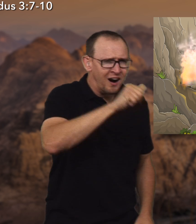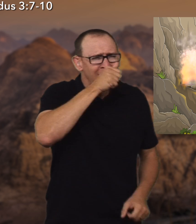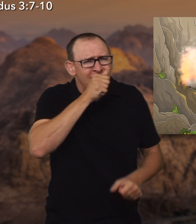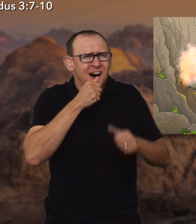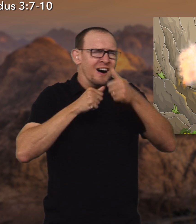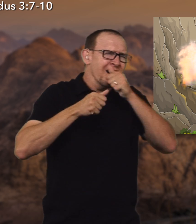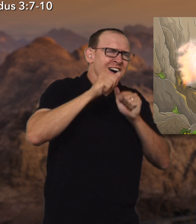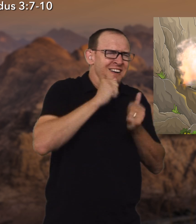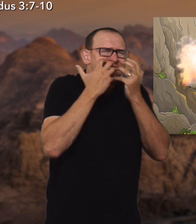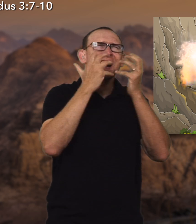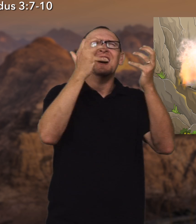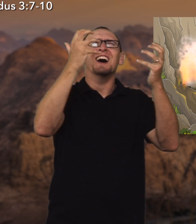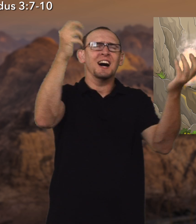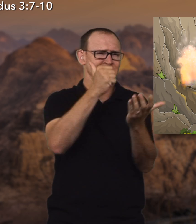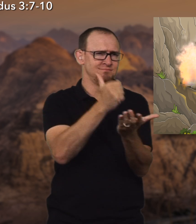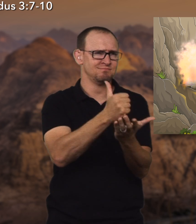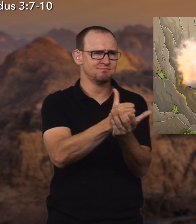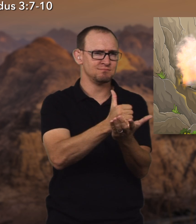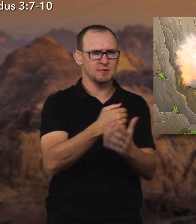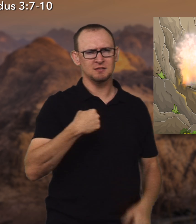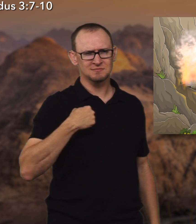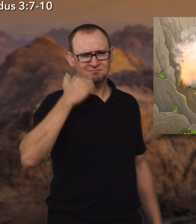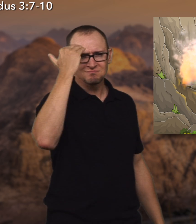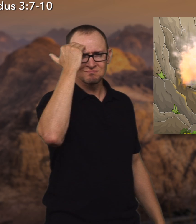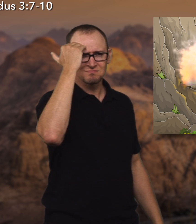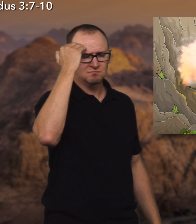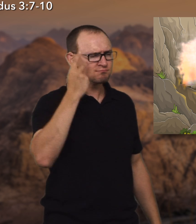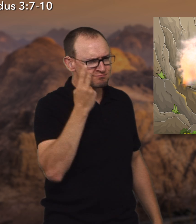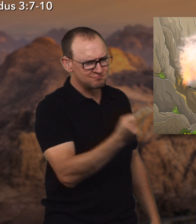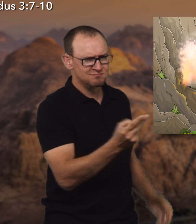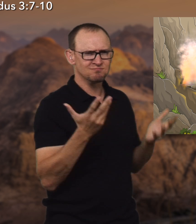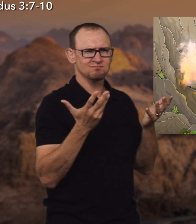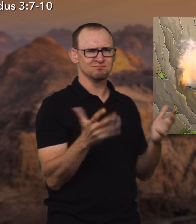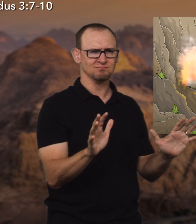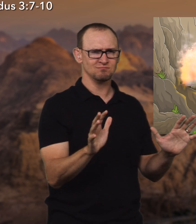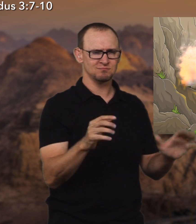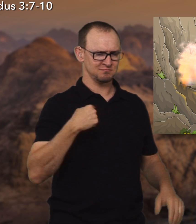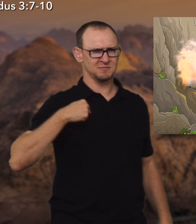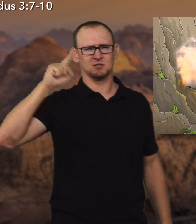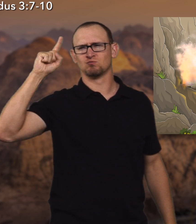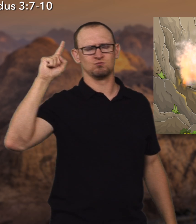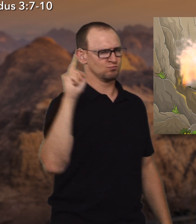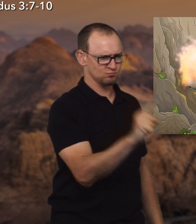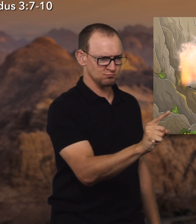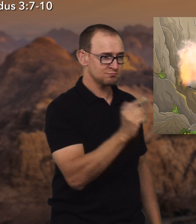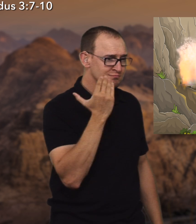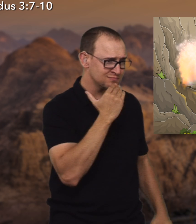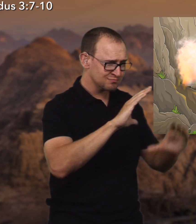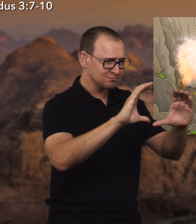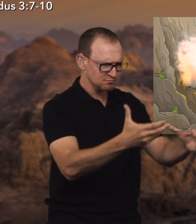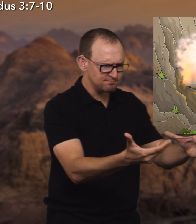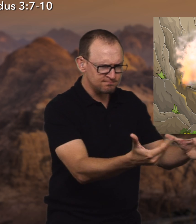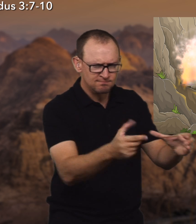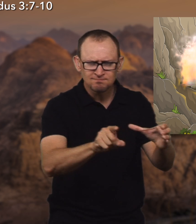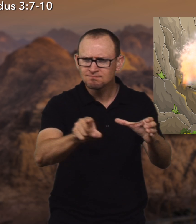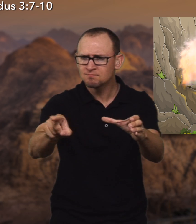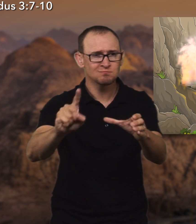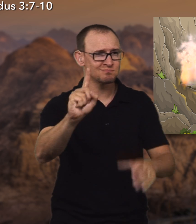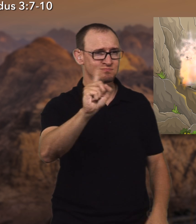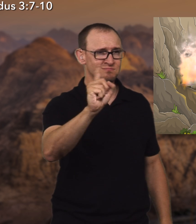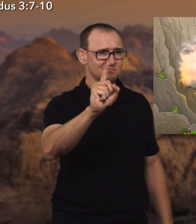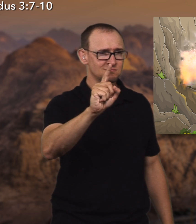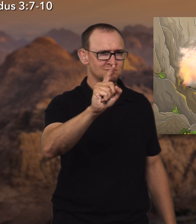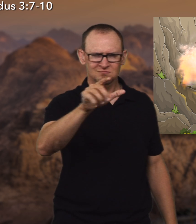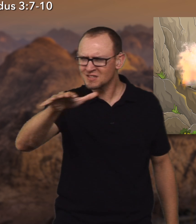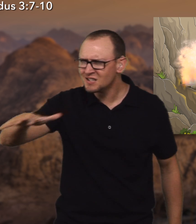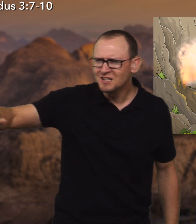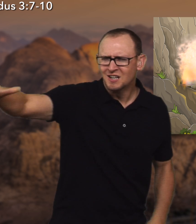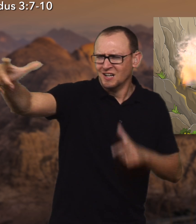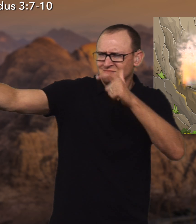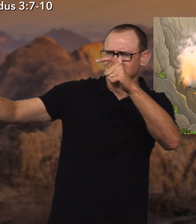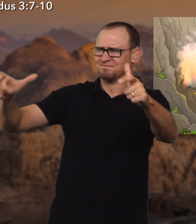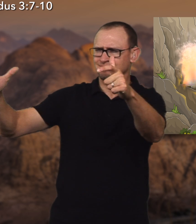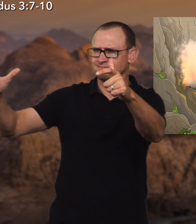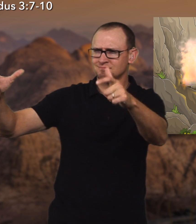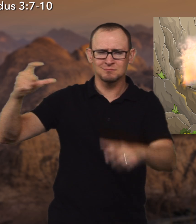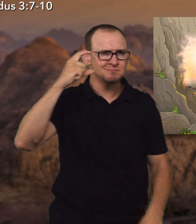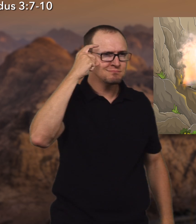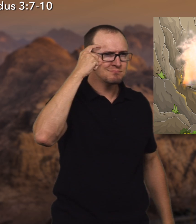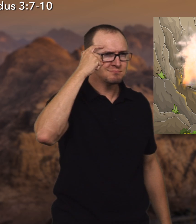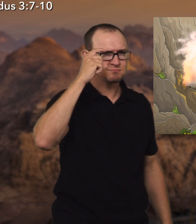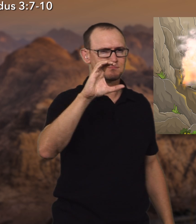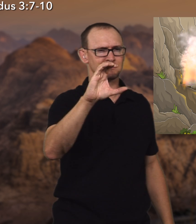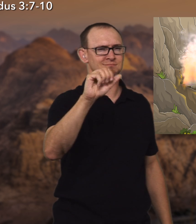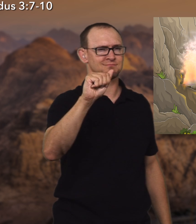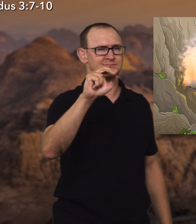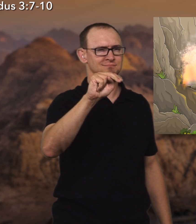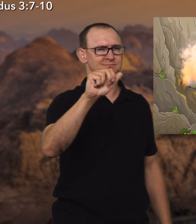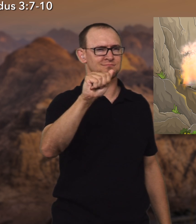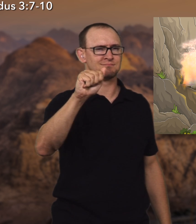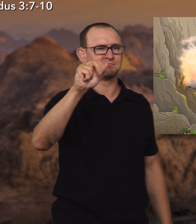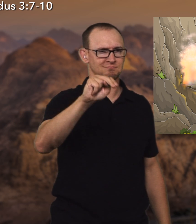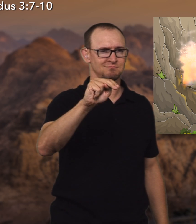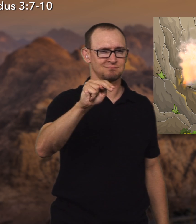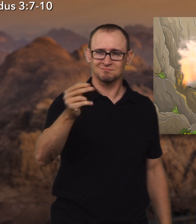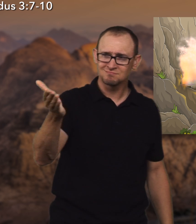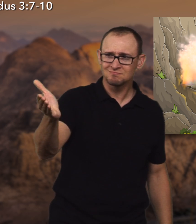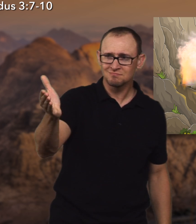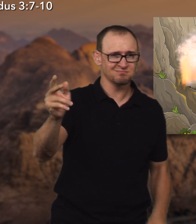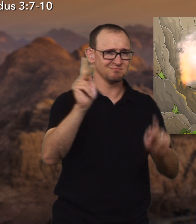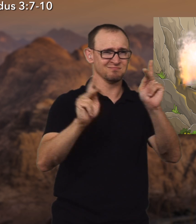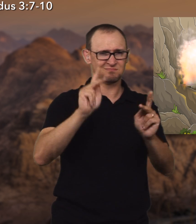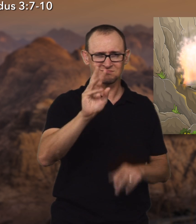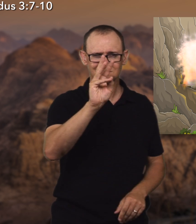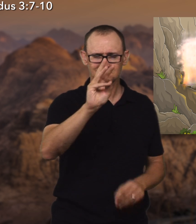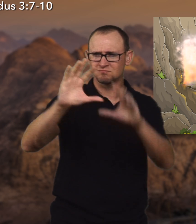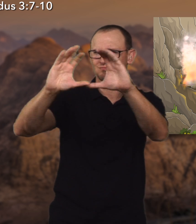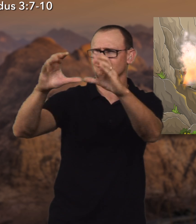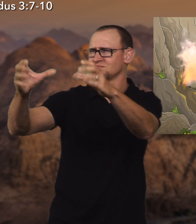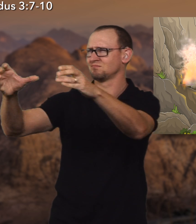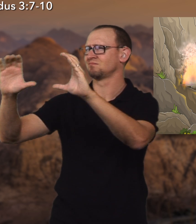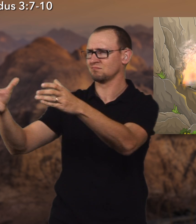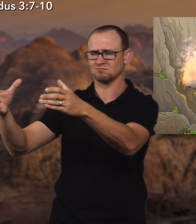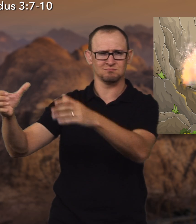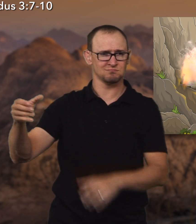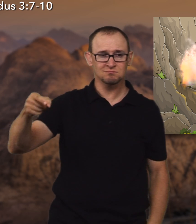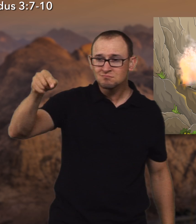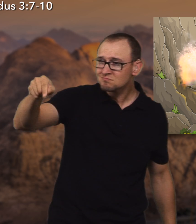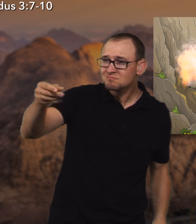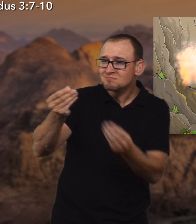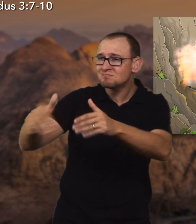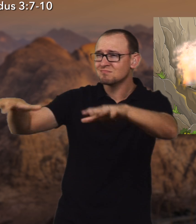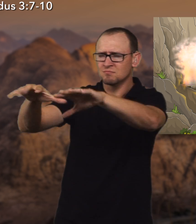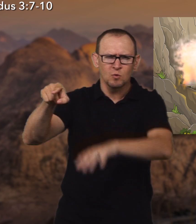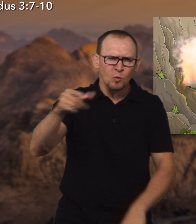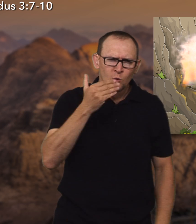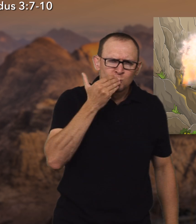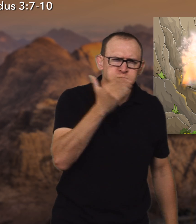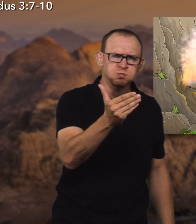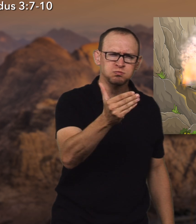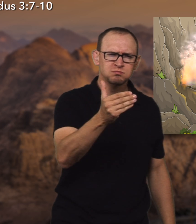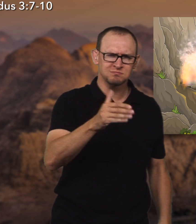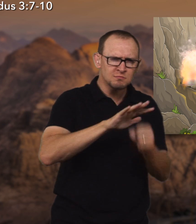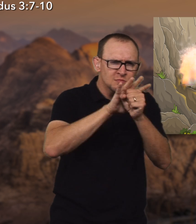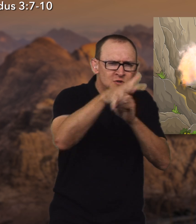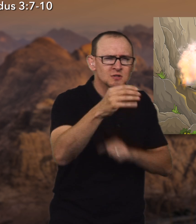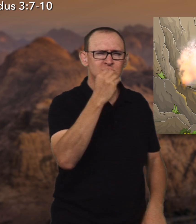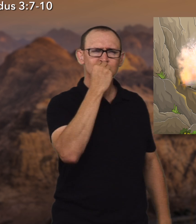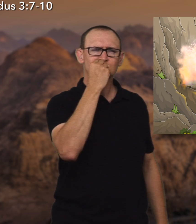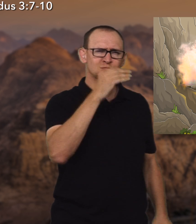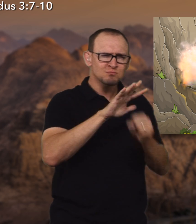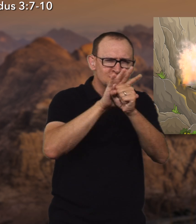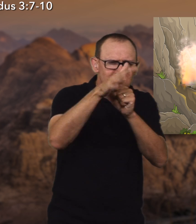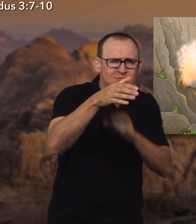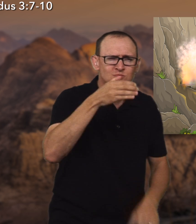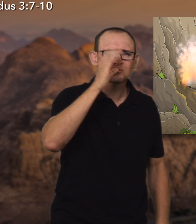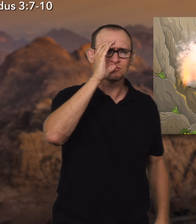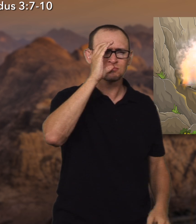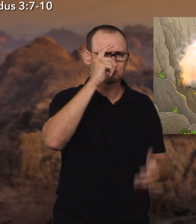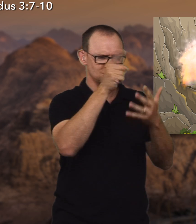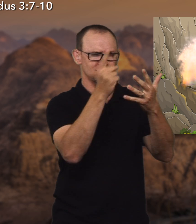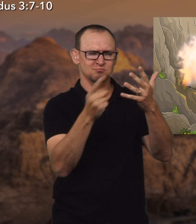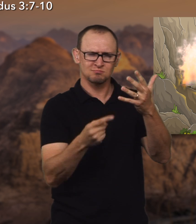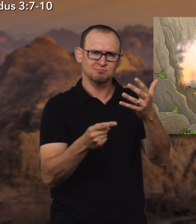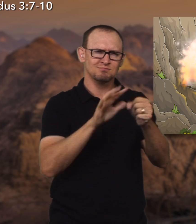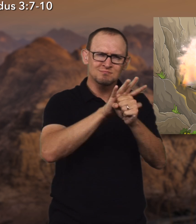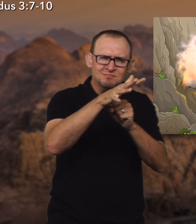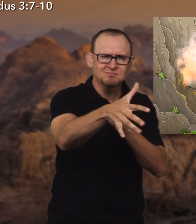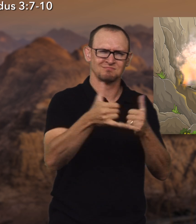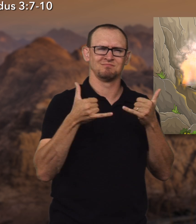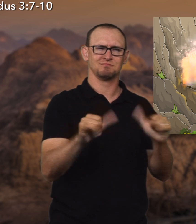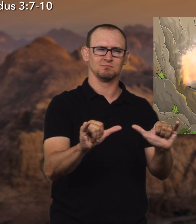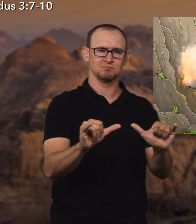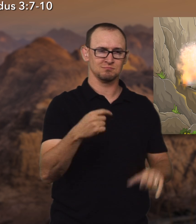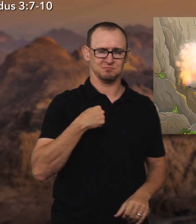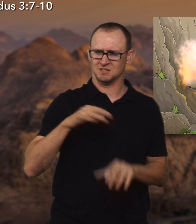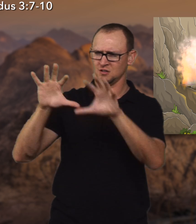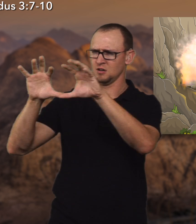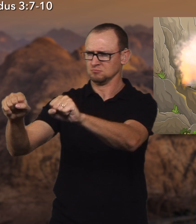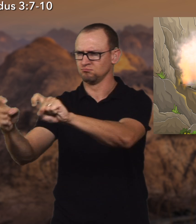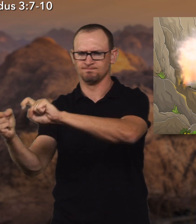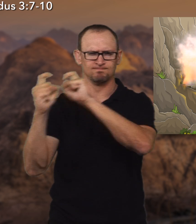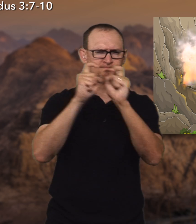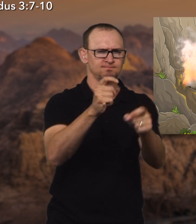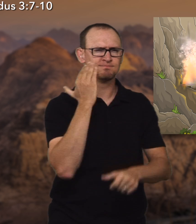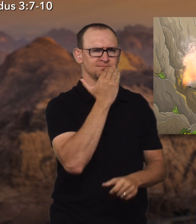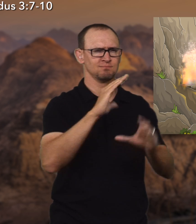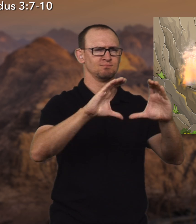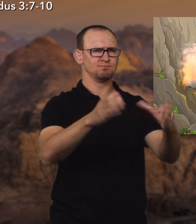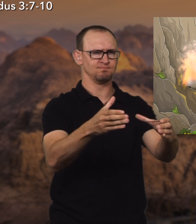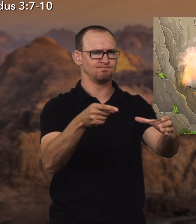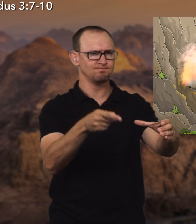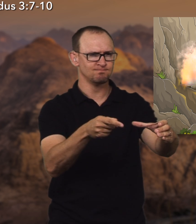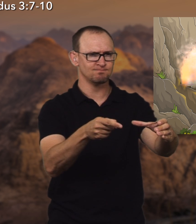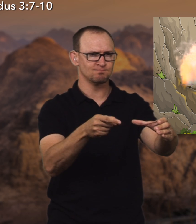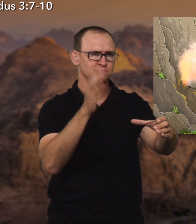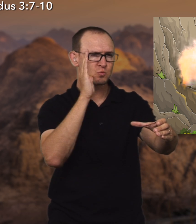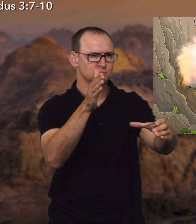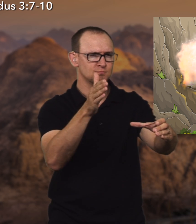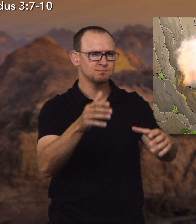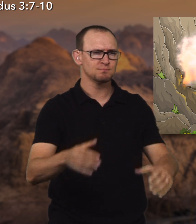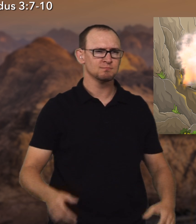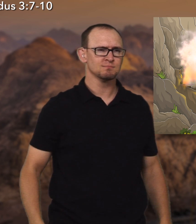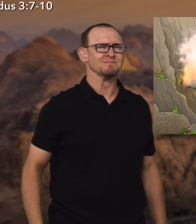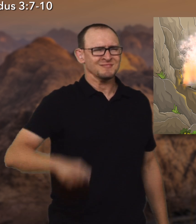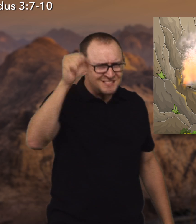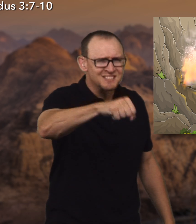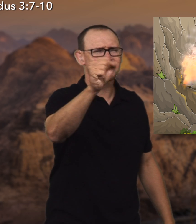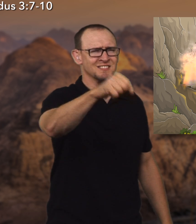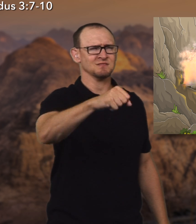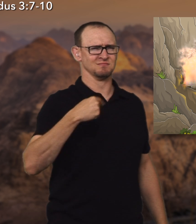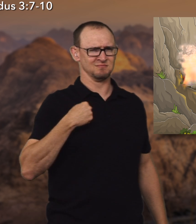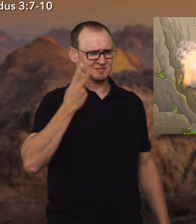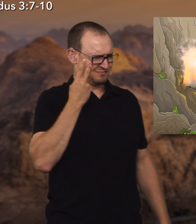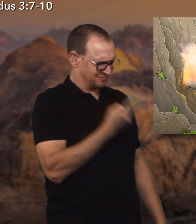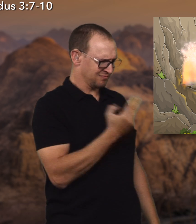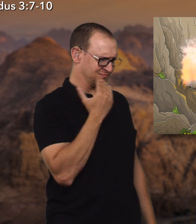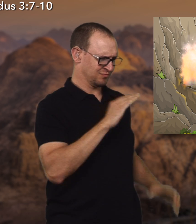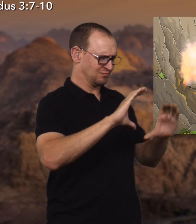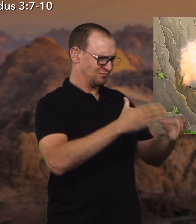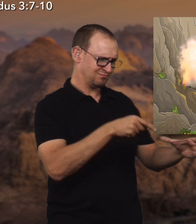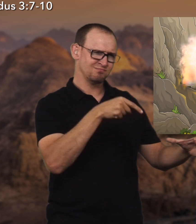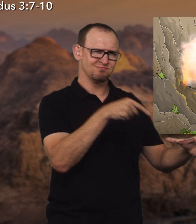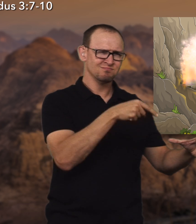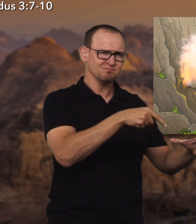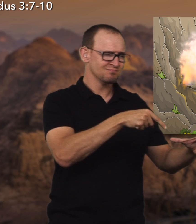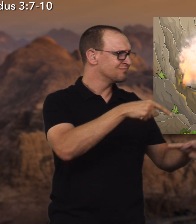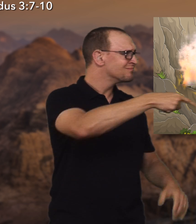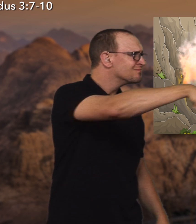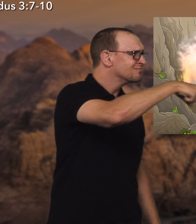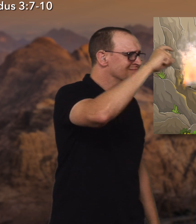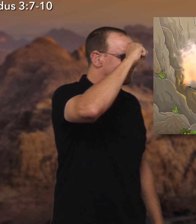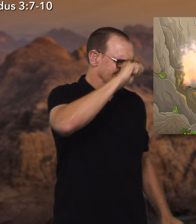I have come down to rescue them from the hand of the Egyptians and to bring them up out of that land to a good and spacious land, a land flowing with milk and honey—the home of the Canaanites, Hittites, Amorites, Perizzites, Hivites, and Jebusites.